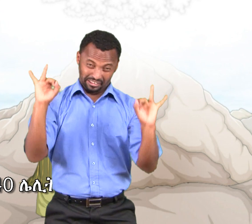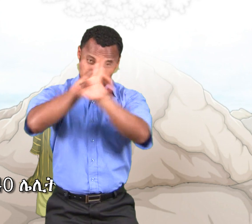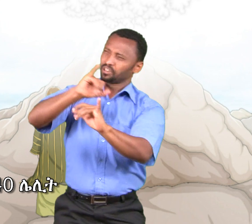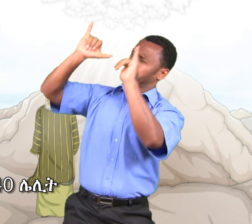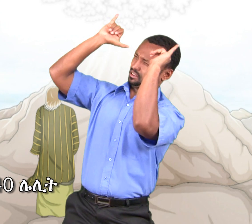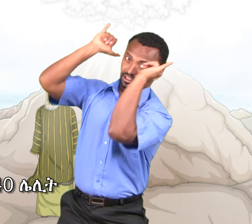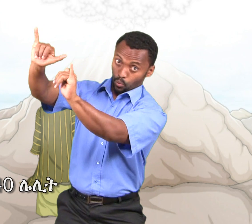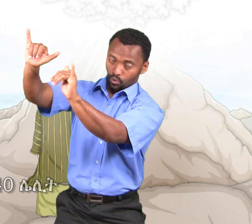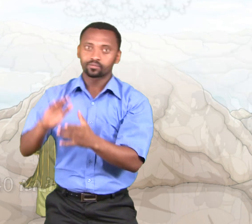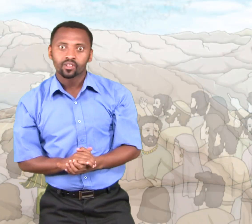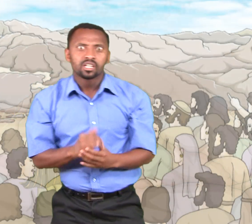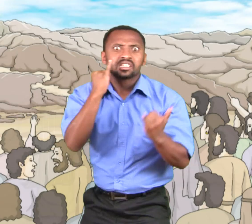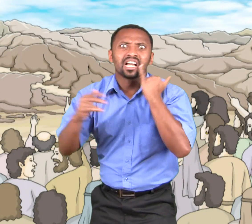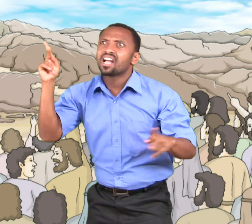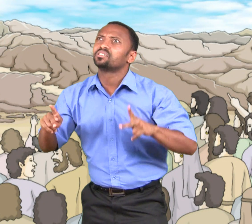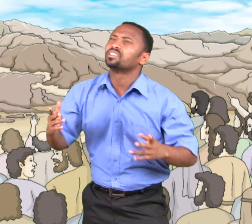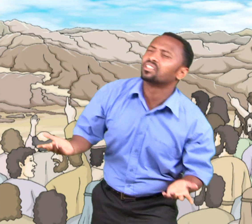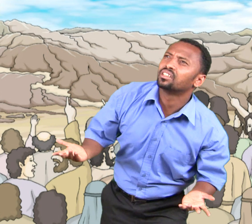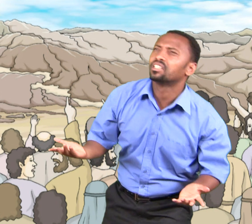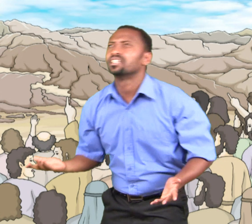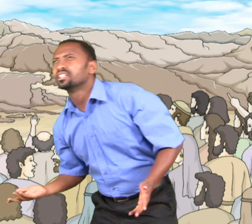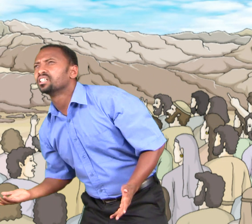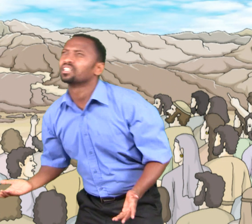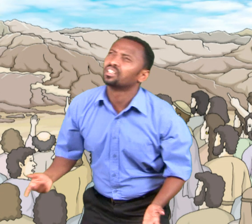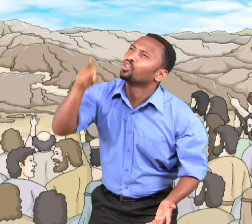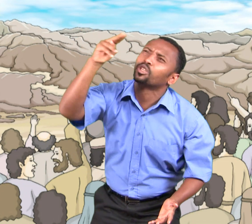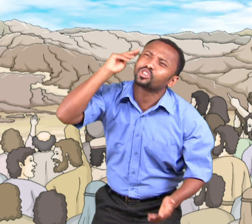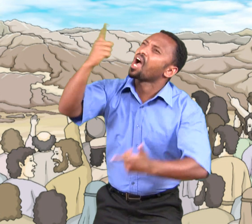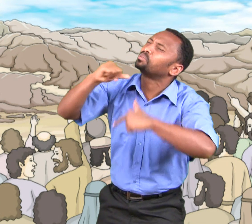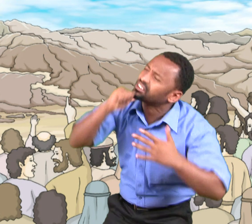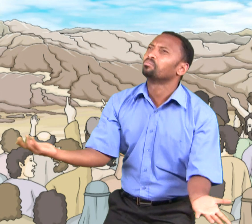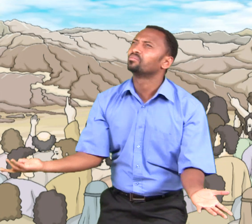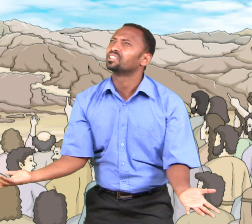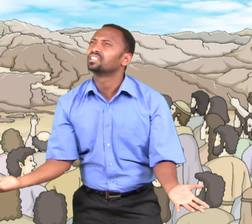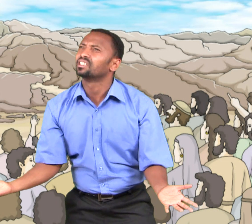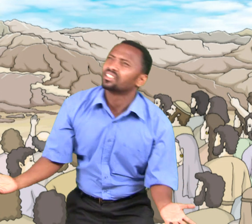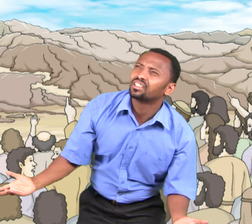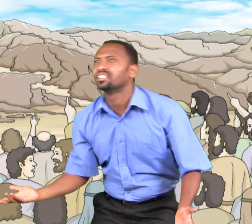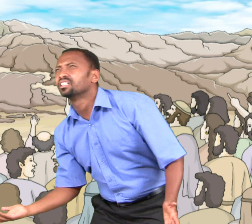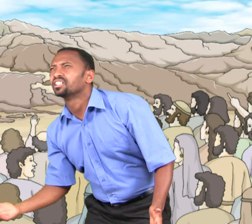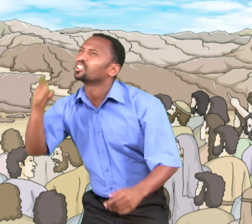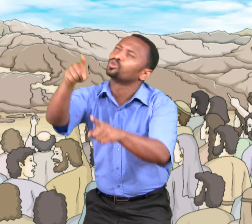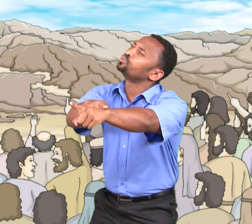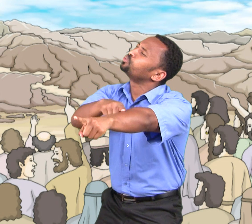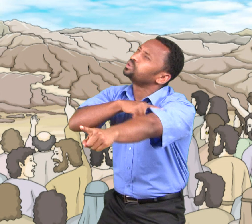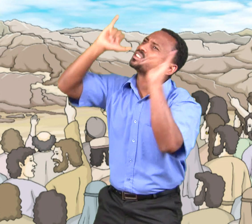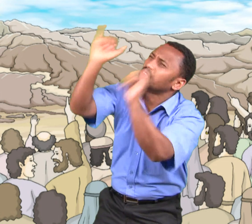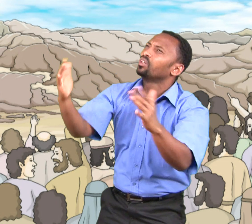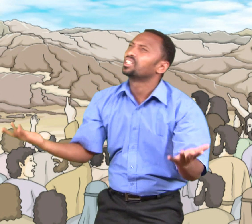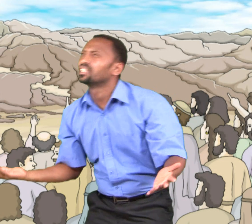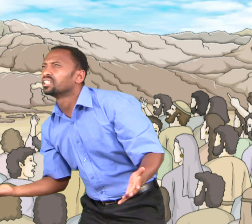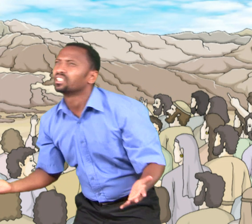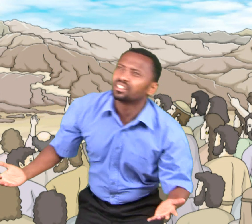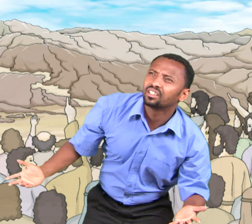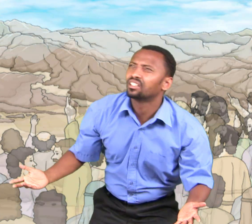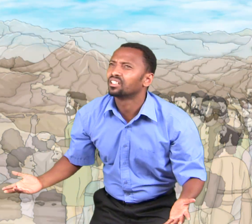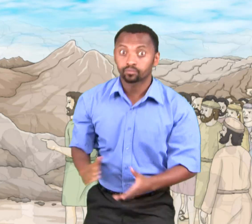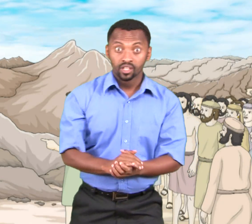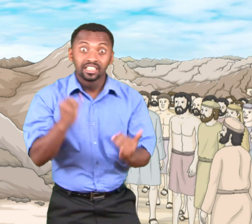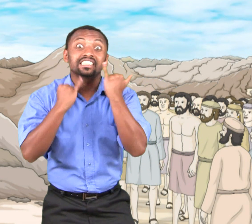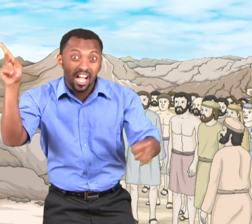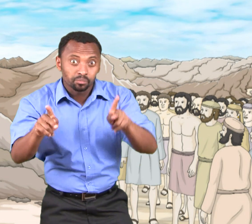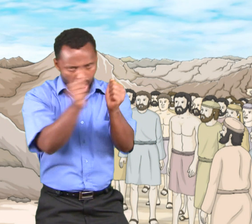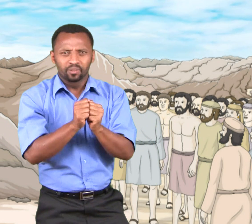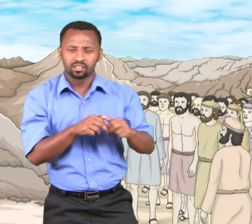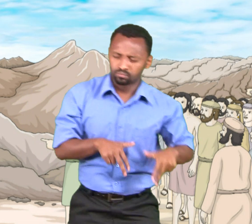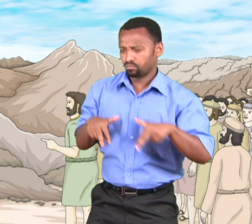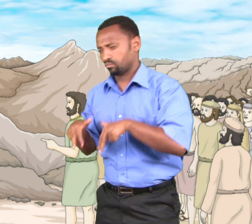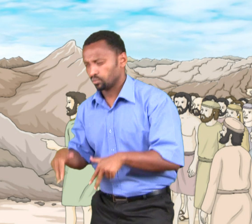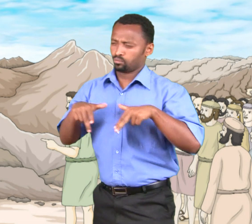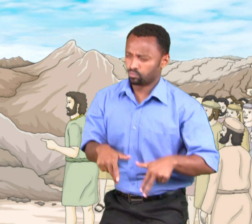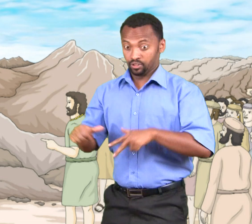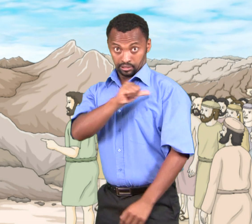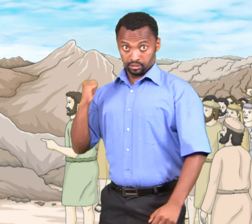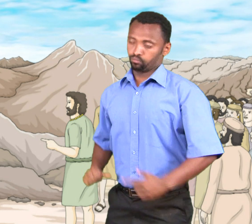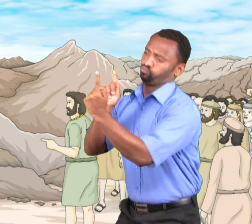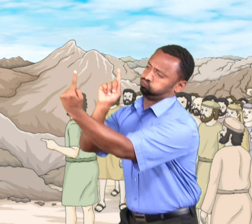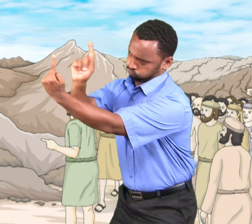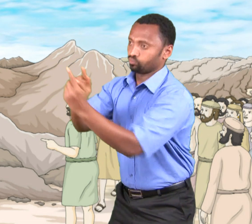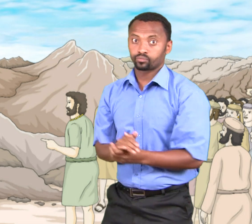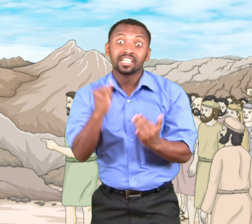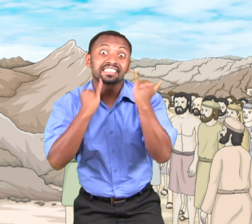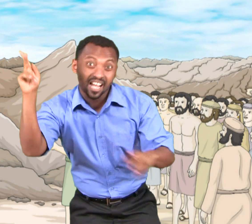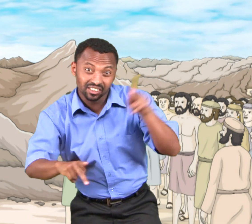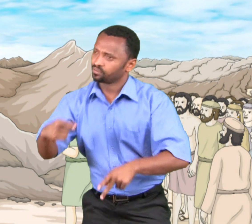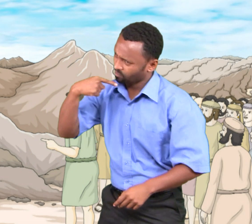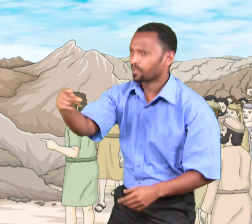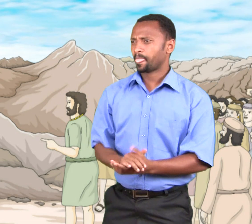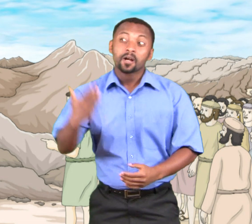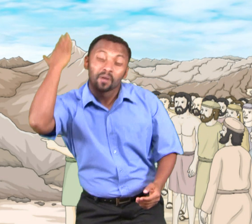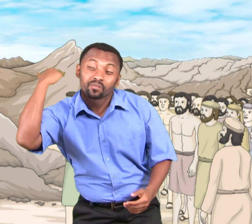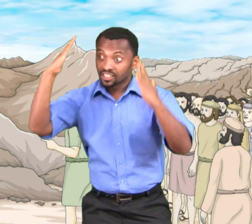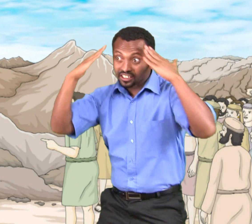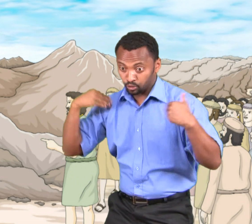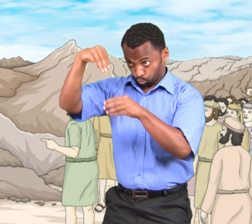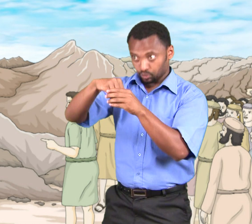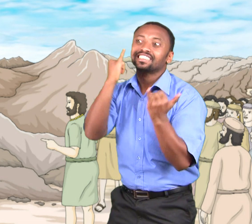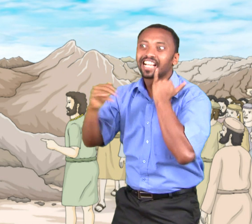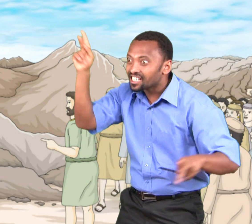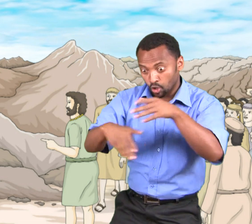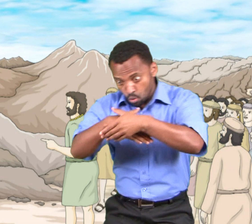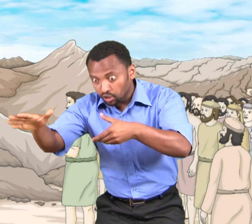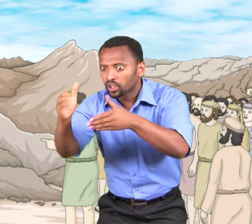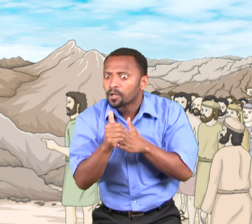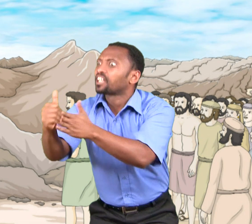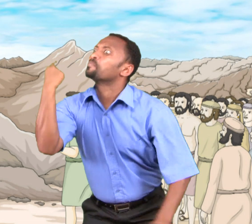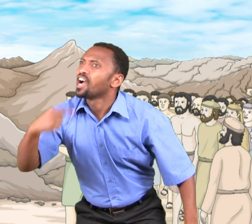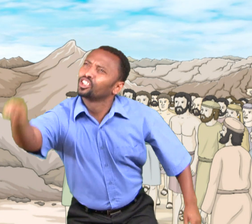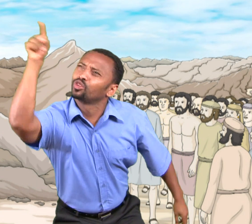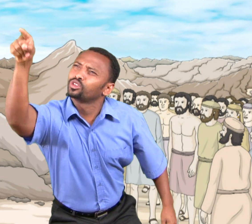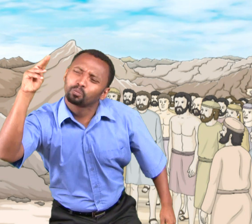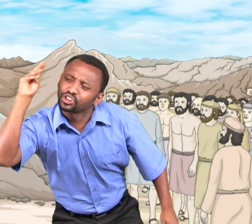Now when the people saw that Moses was delayed in coming down from the mountain, they gathered around Aaron and said, “Come, make us gods who will go before us.